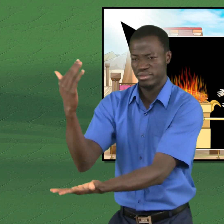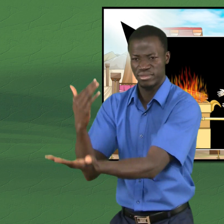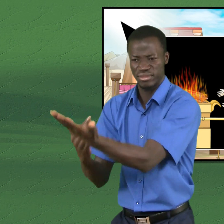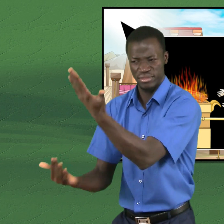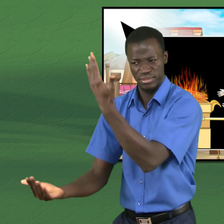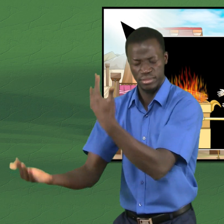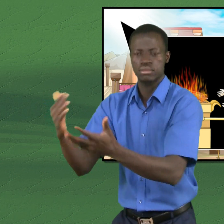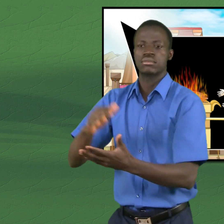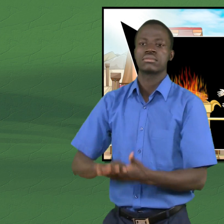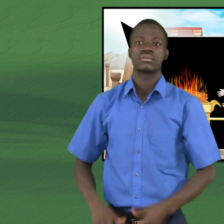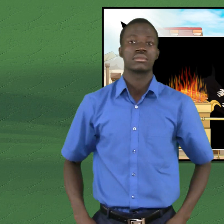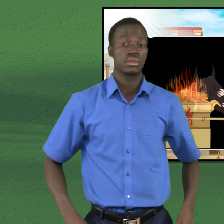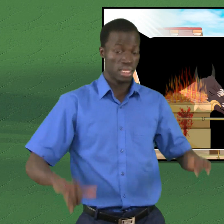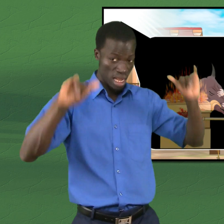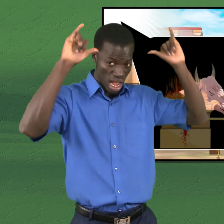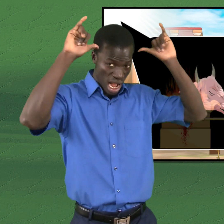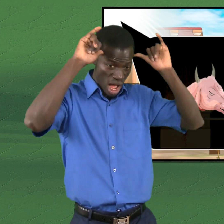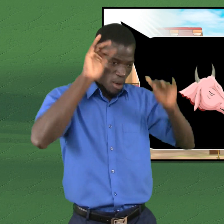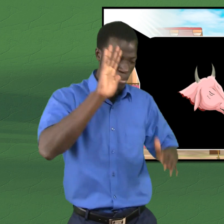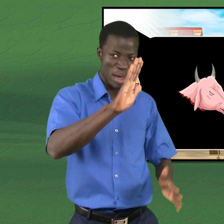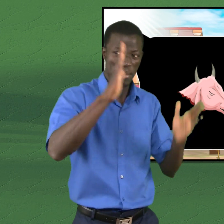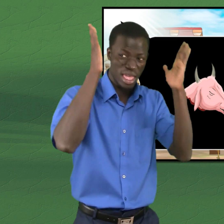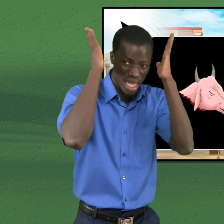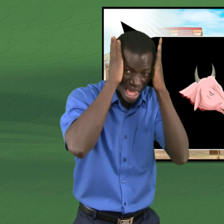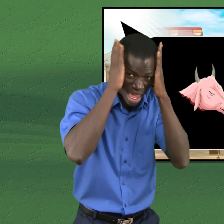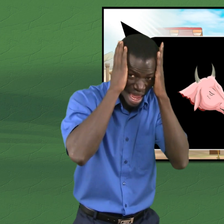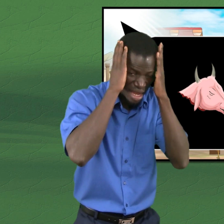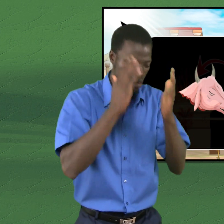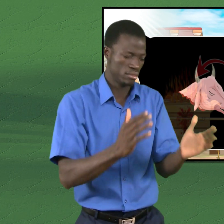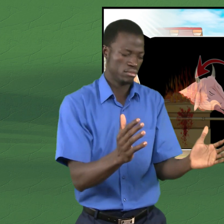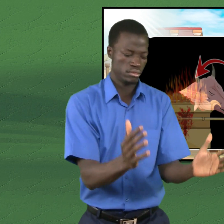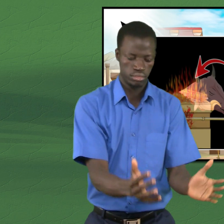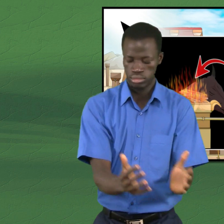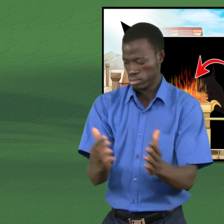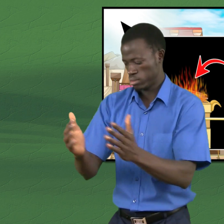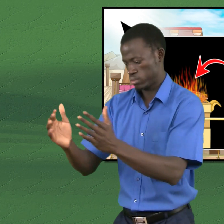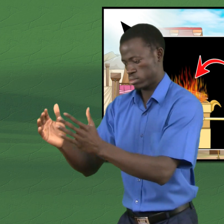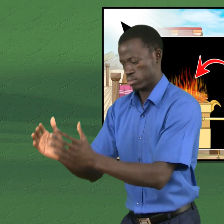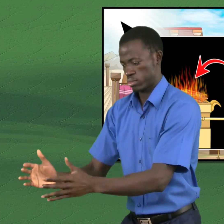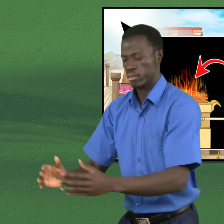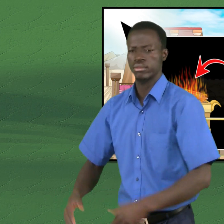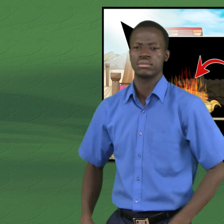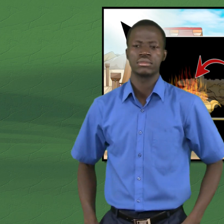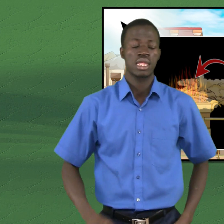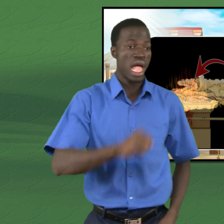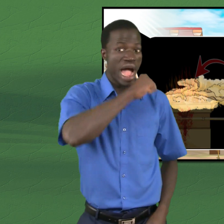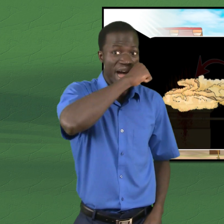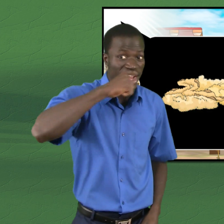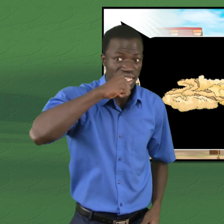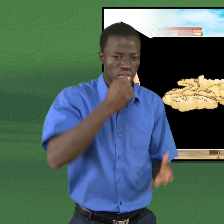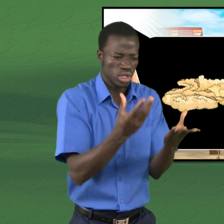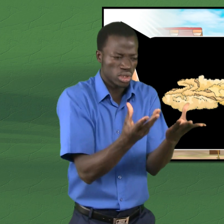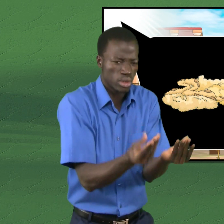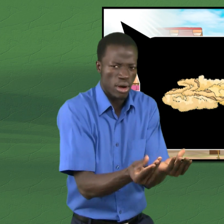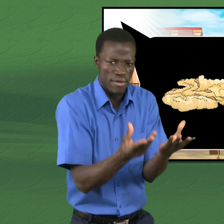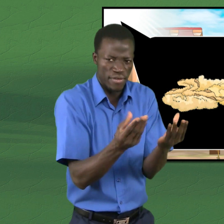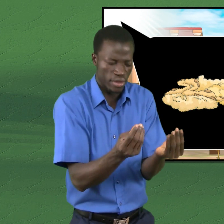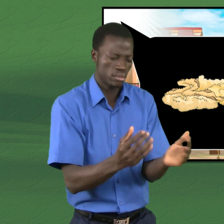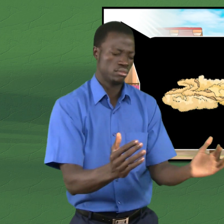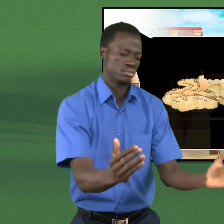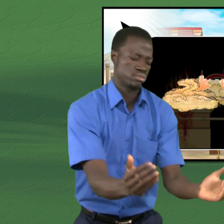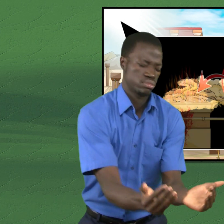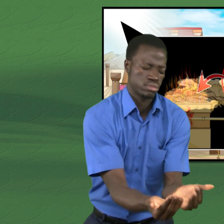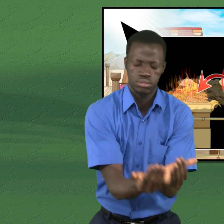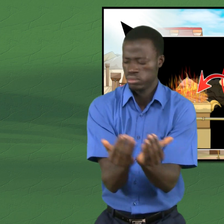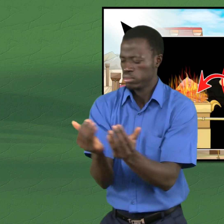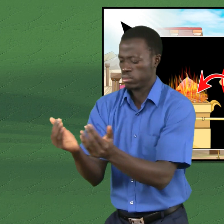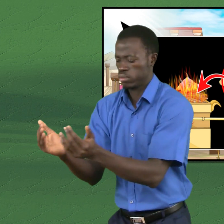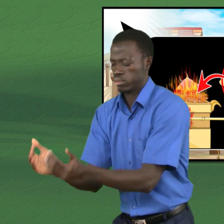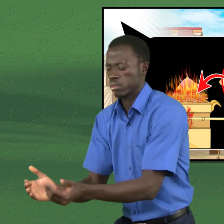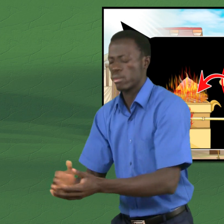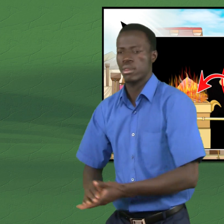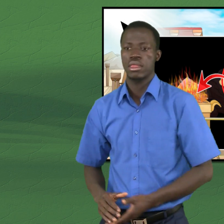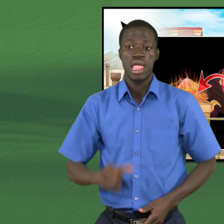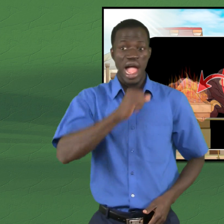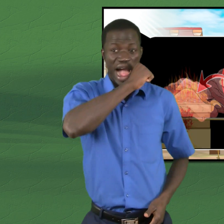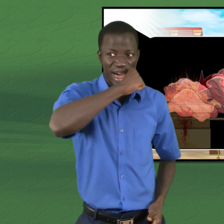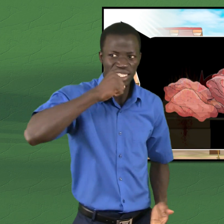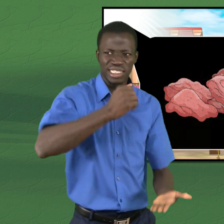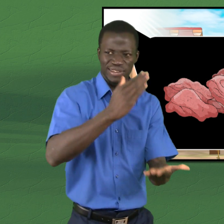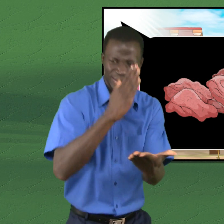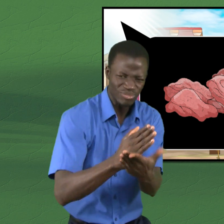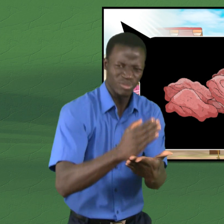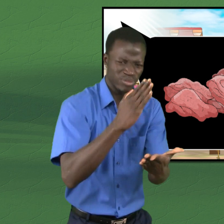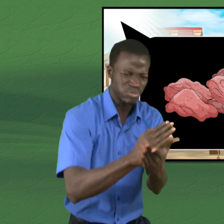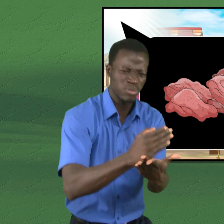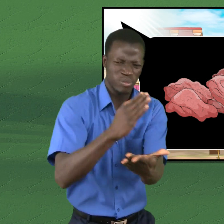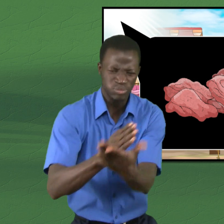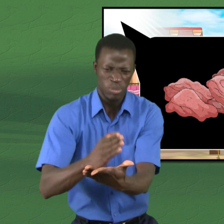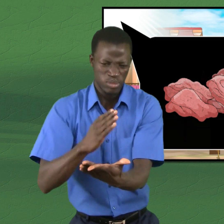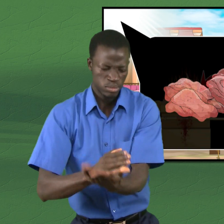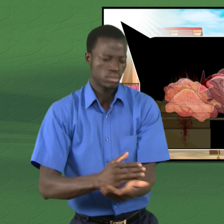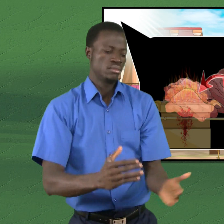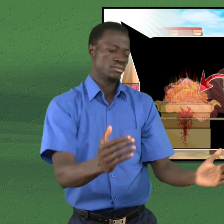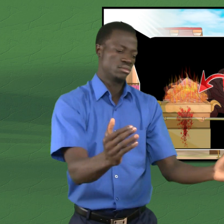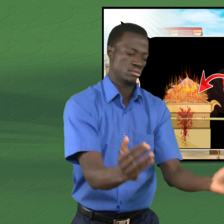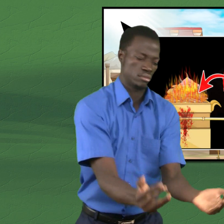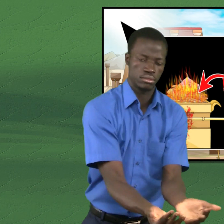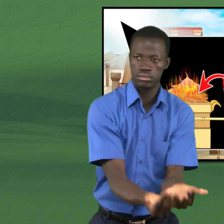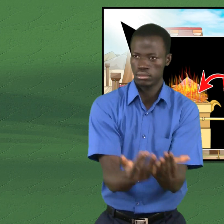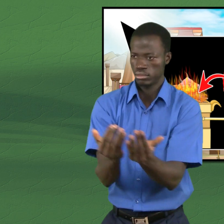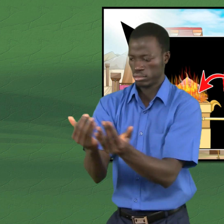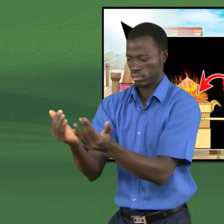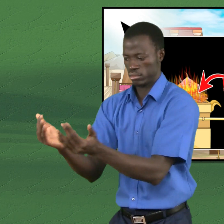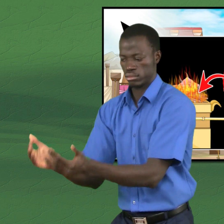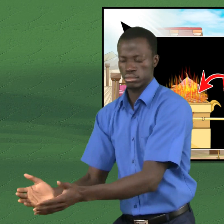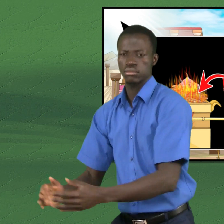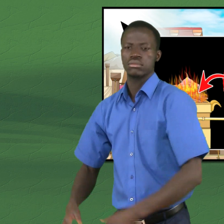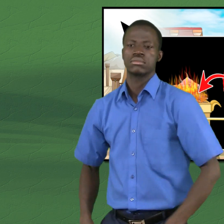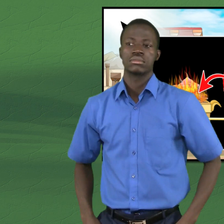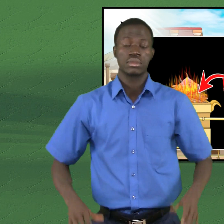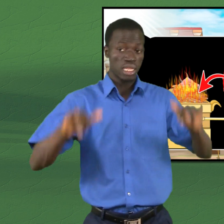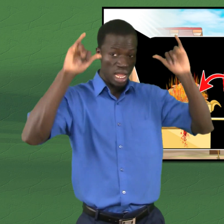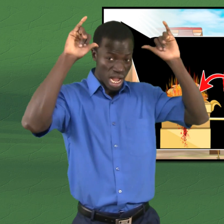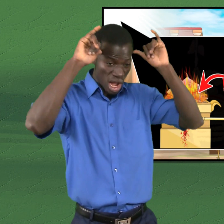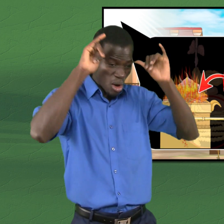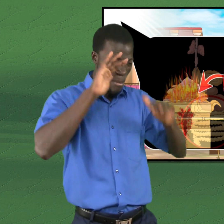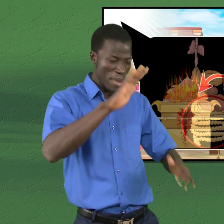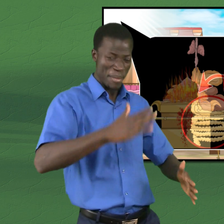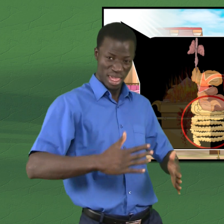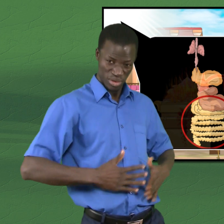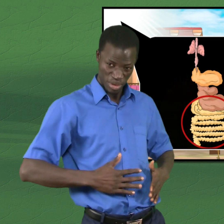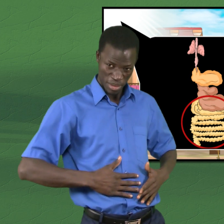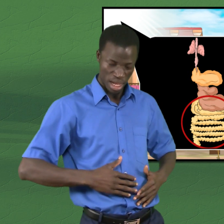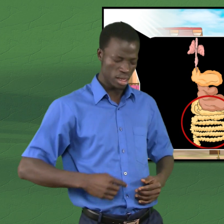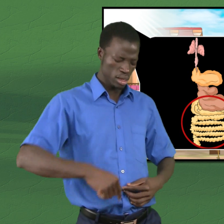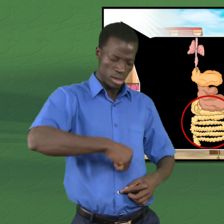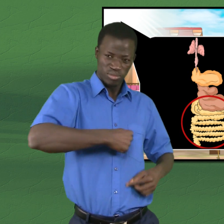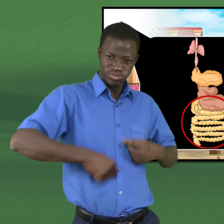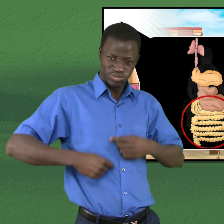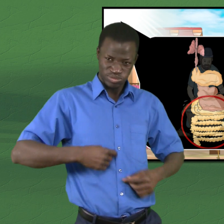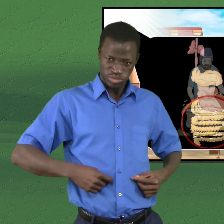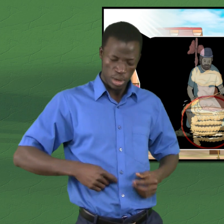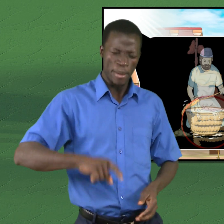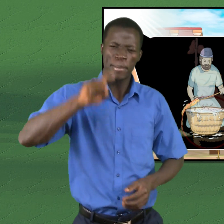Then Aaron’s sons the priests are to arrange the pieces, including the head and the fat, atop the burning wood on the altar.